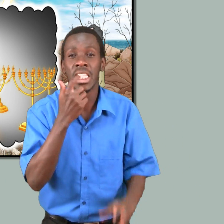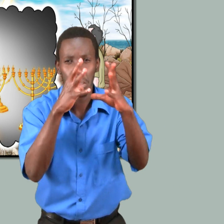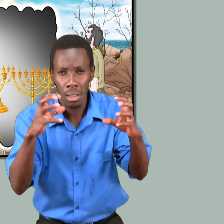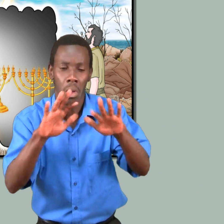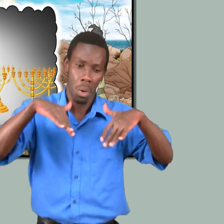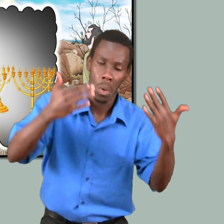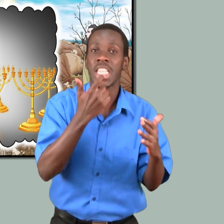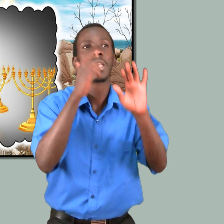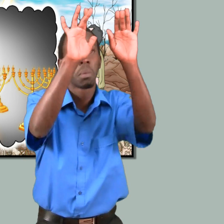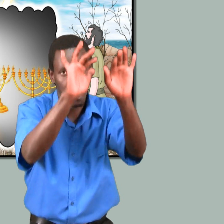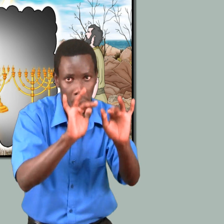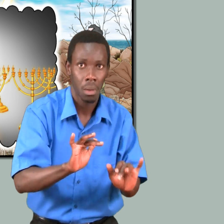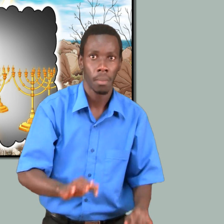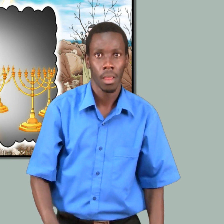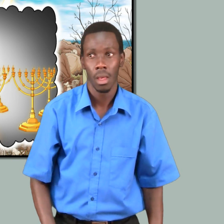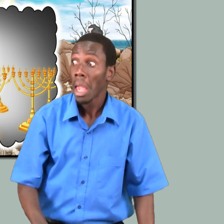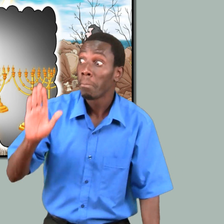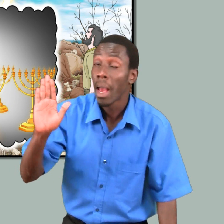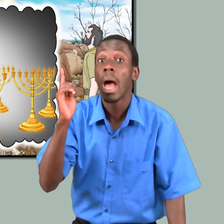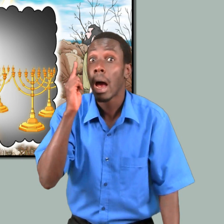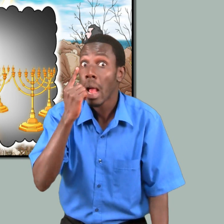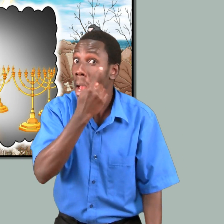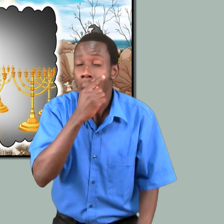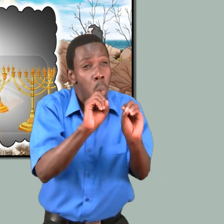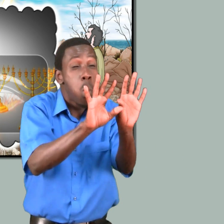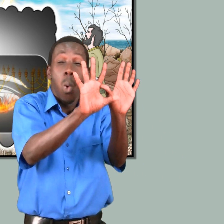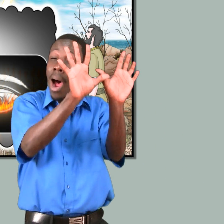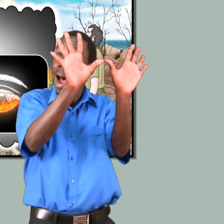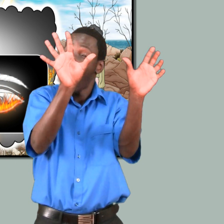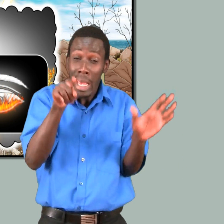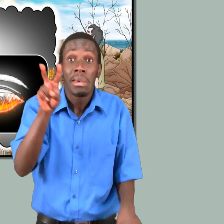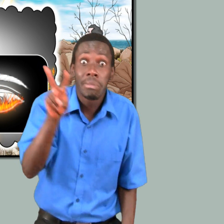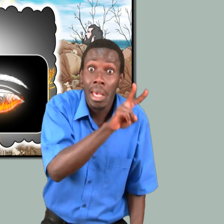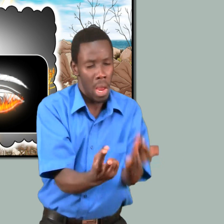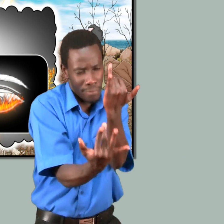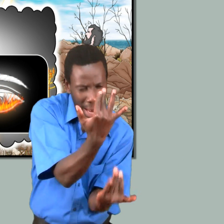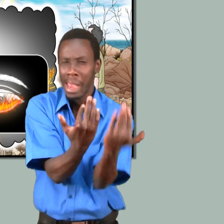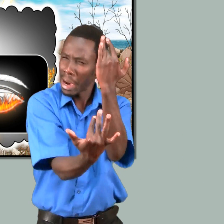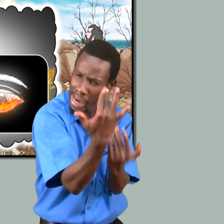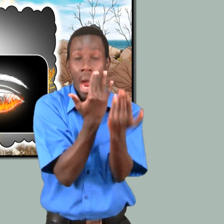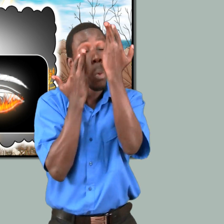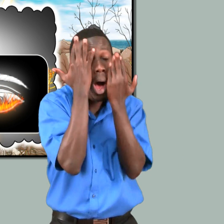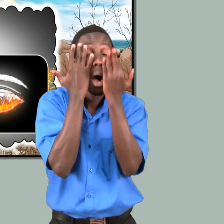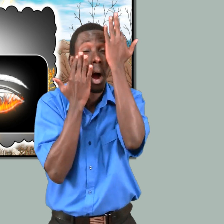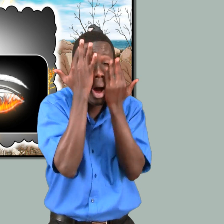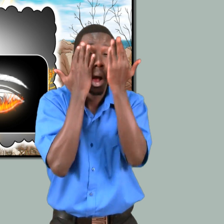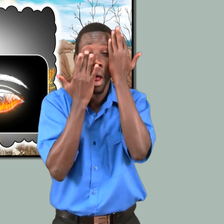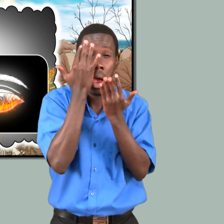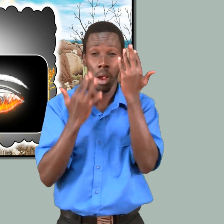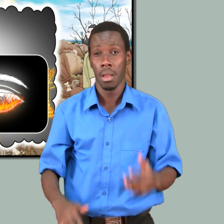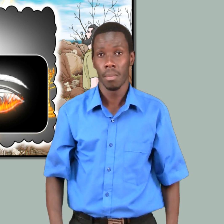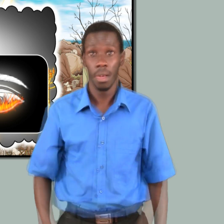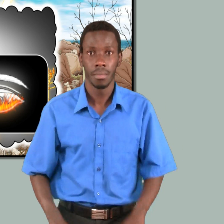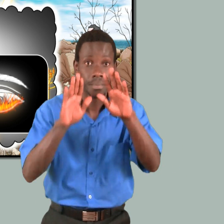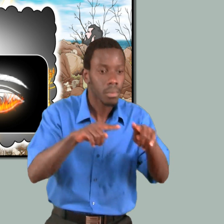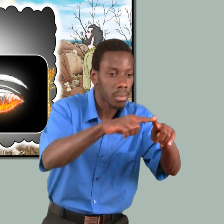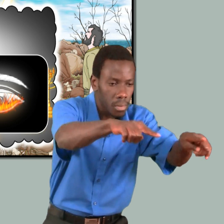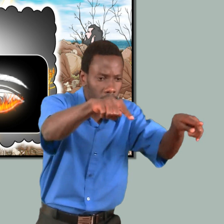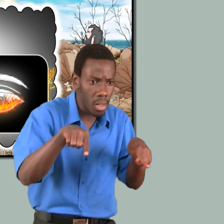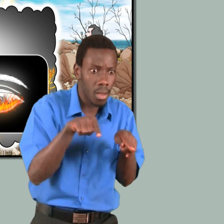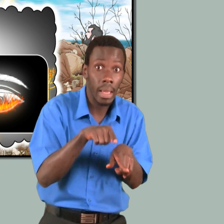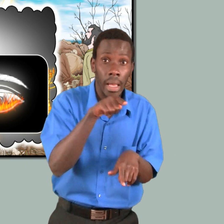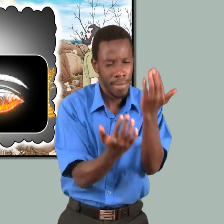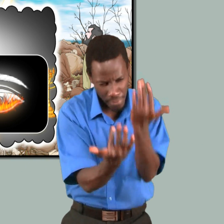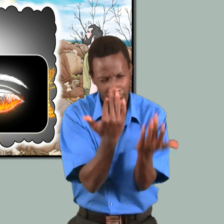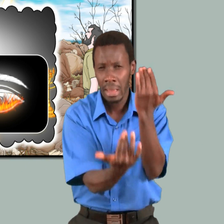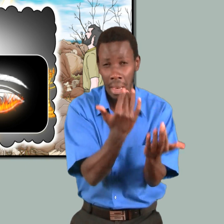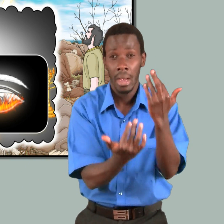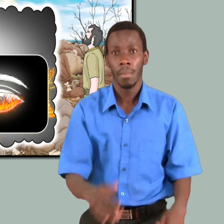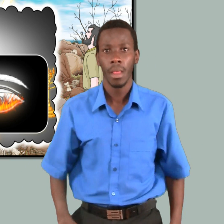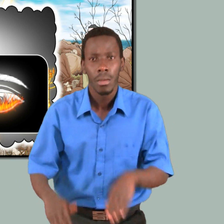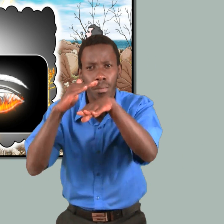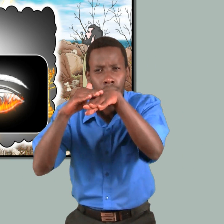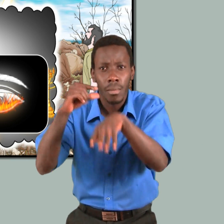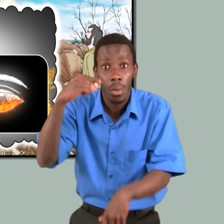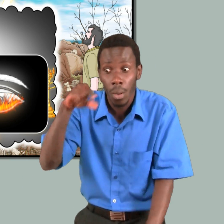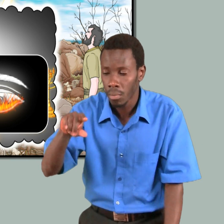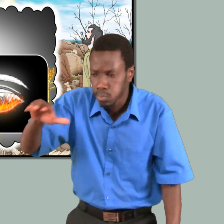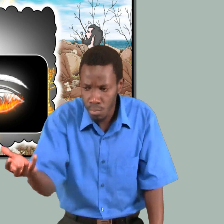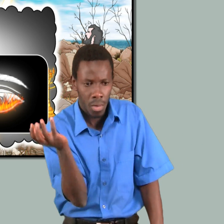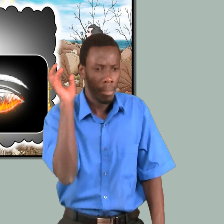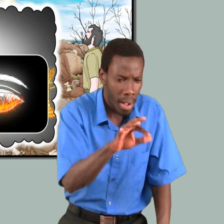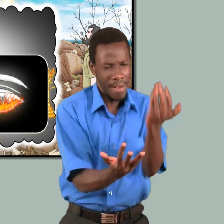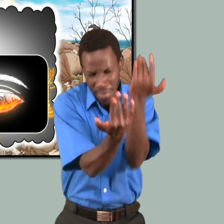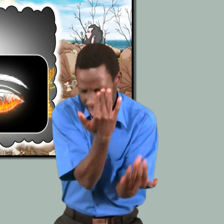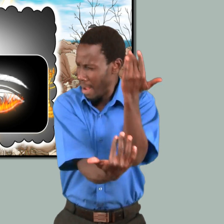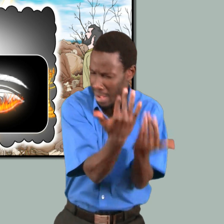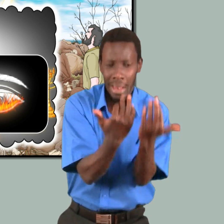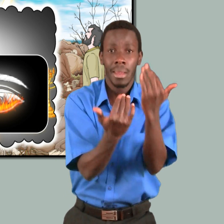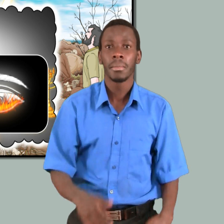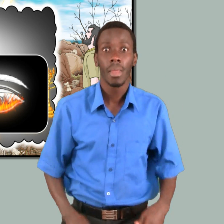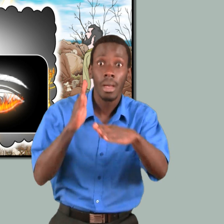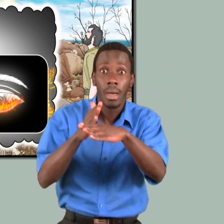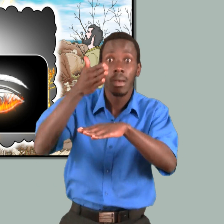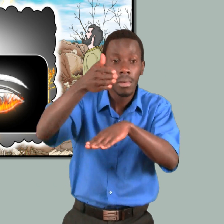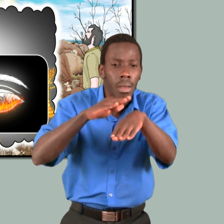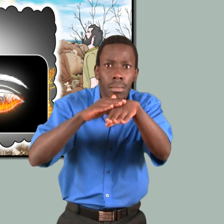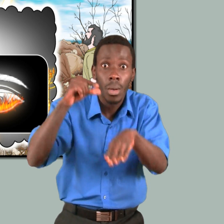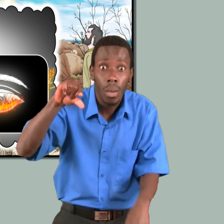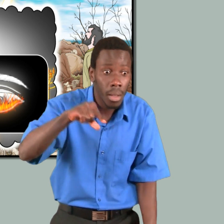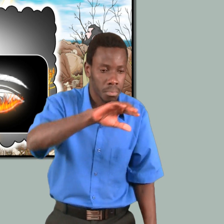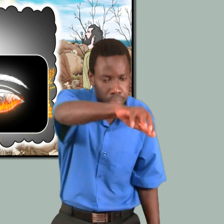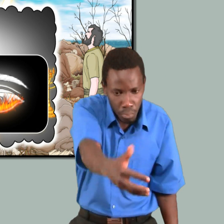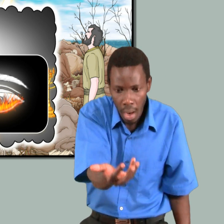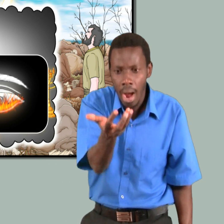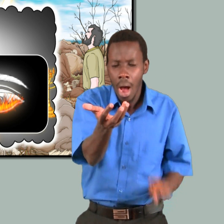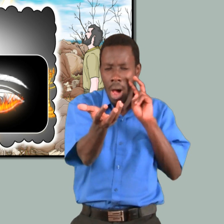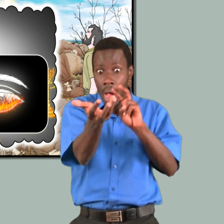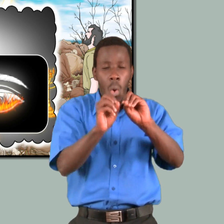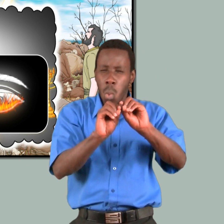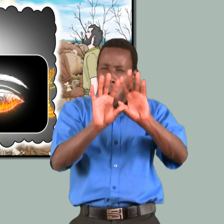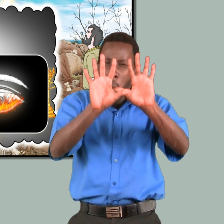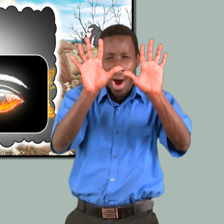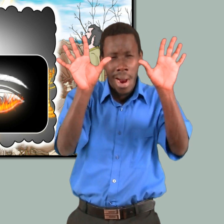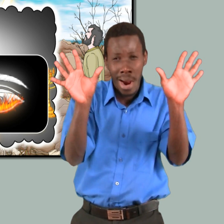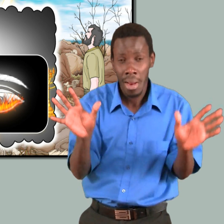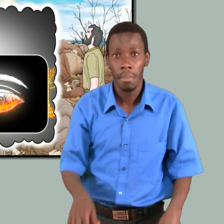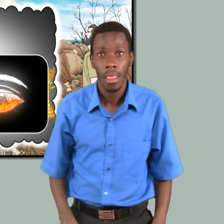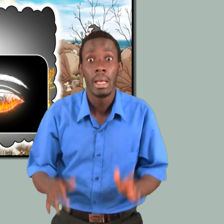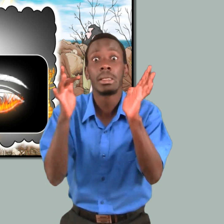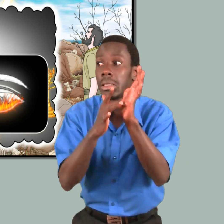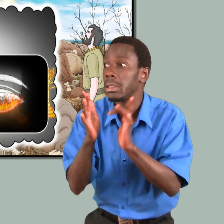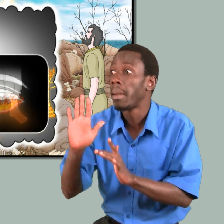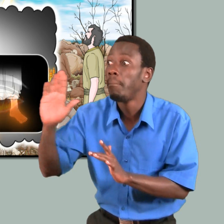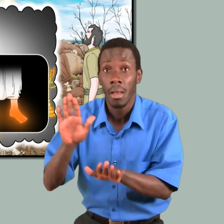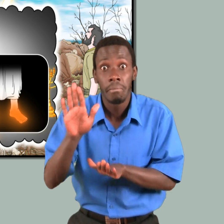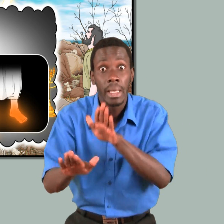The hair of His head was white like wool, as white as snow, and His eyes were like a blazing fire.